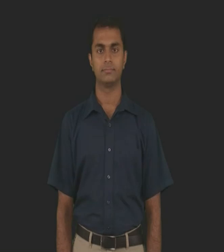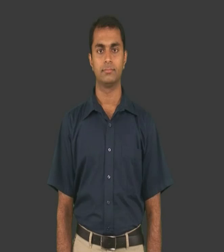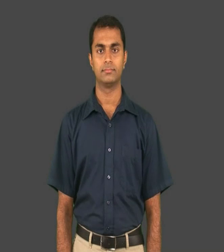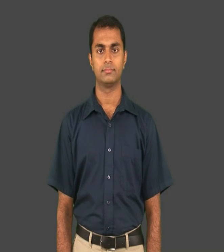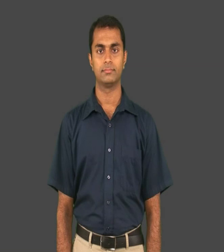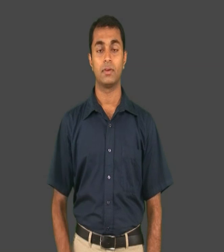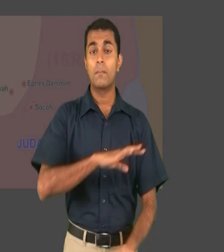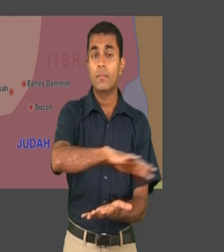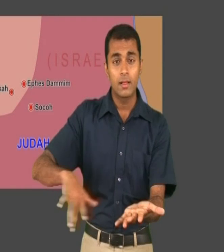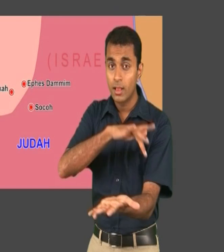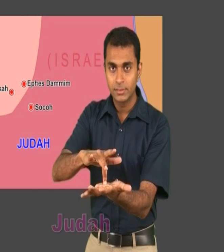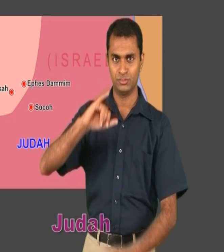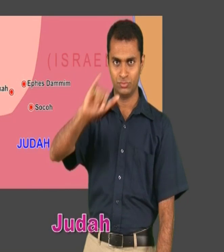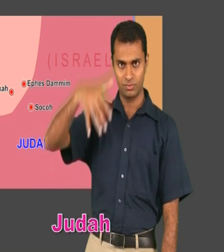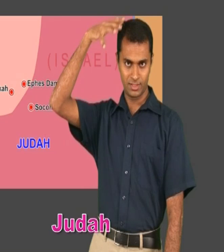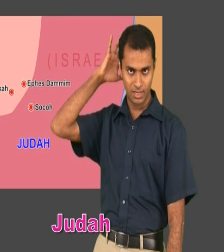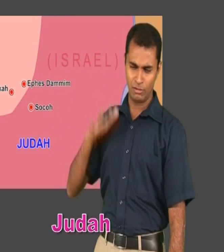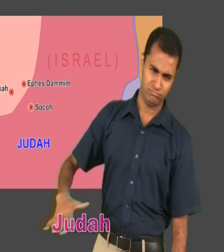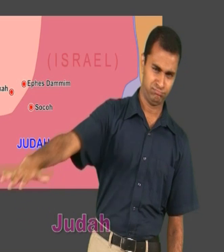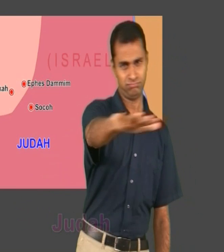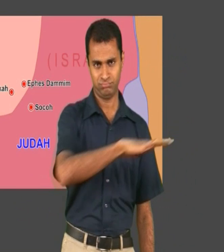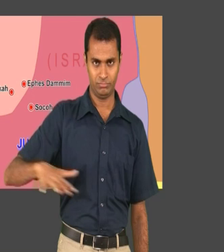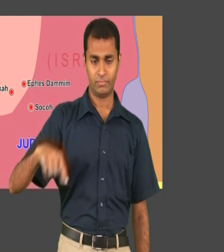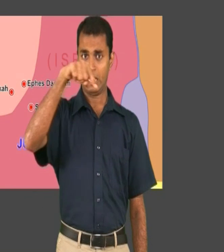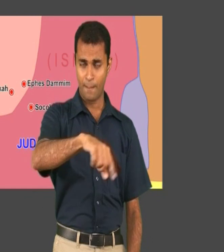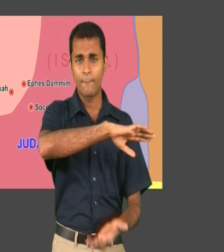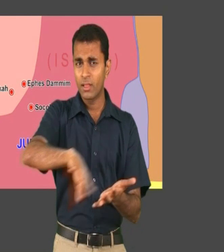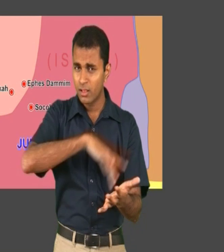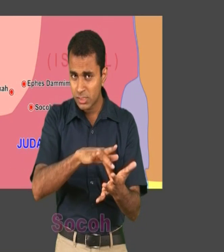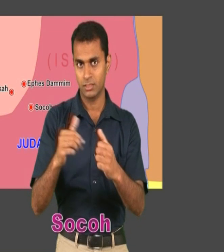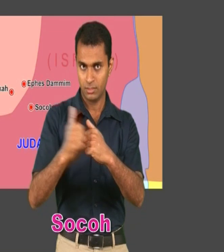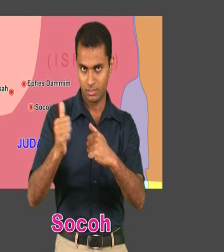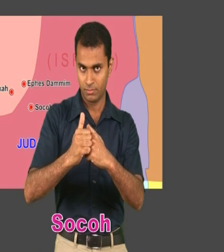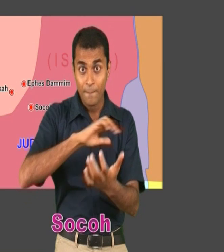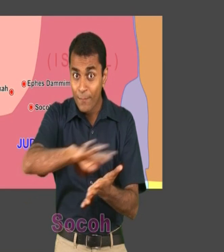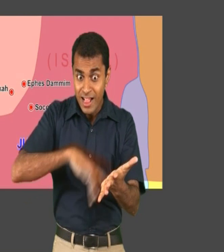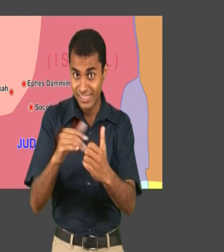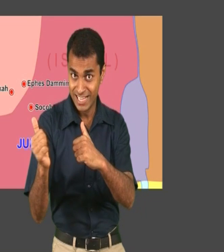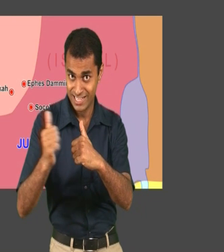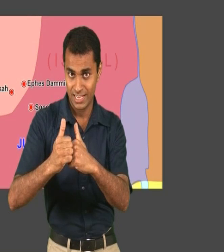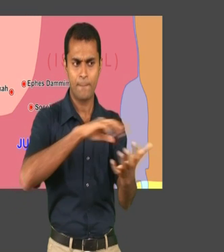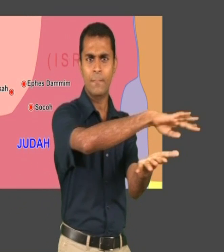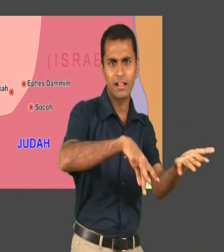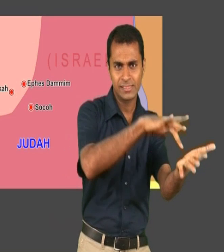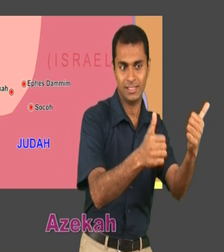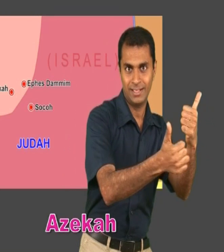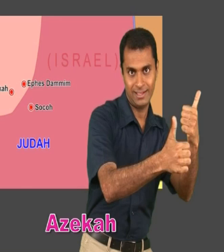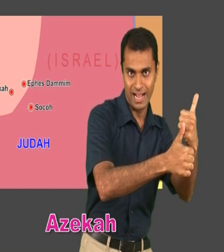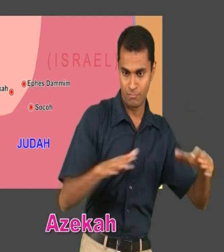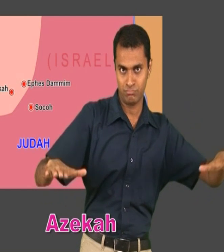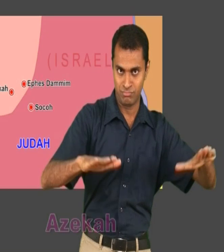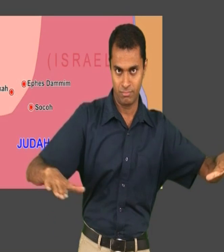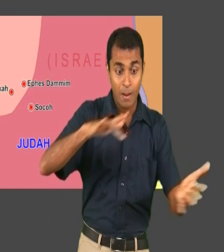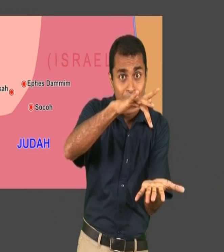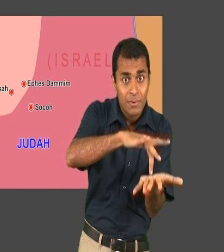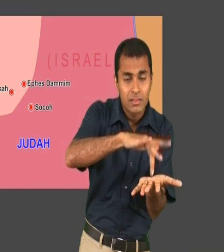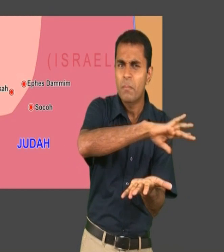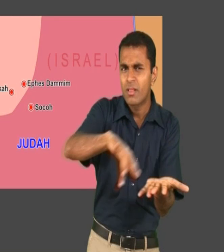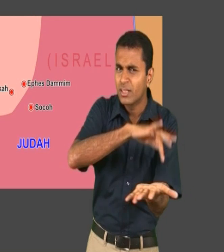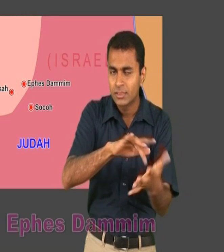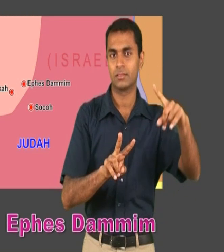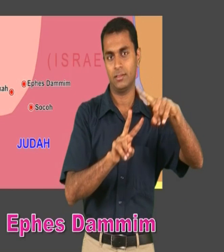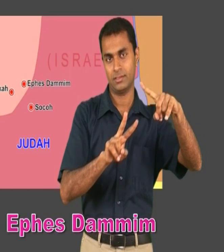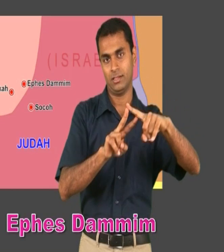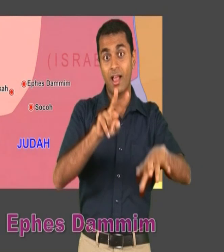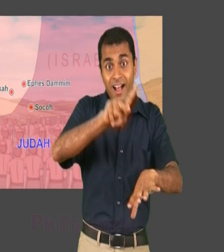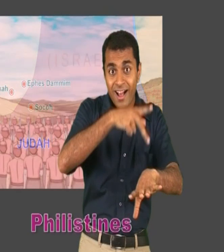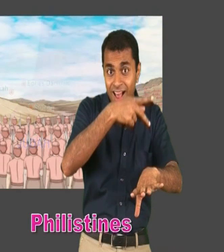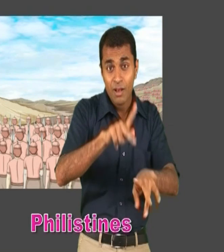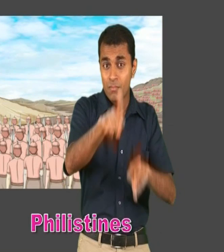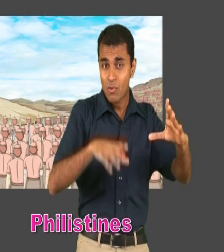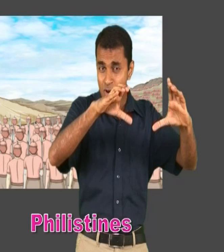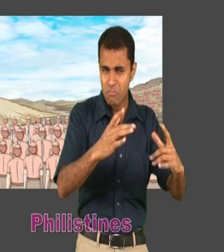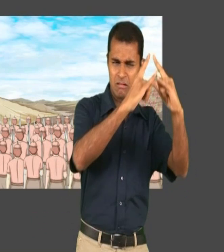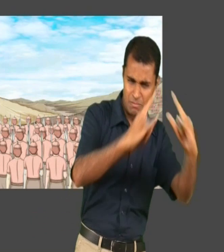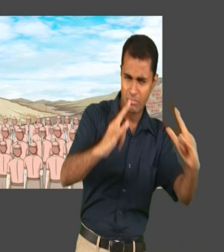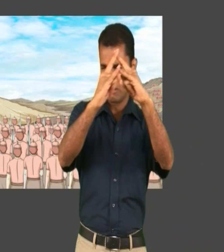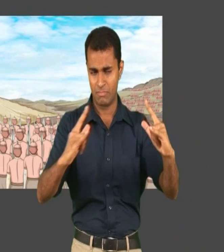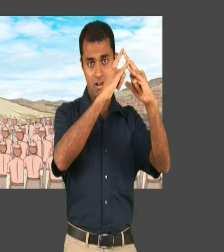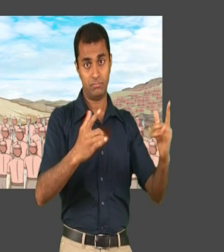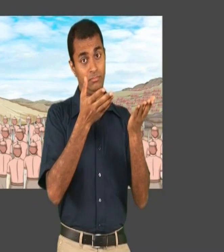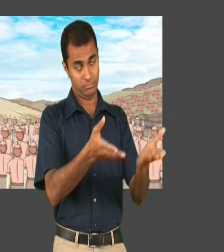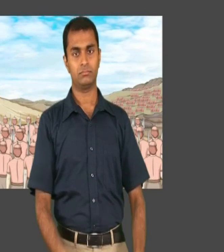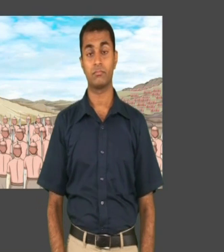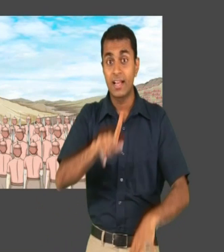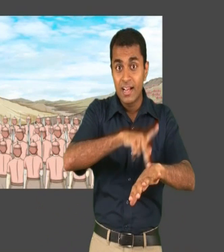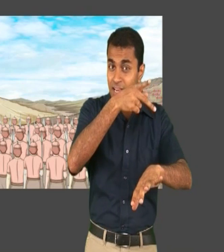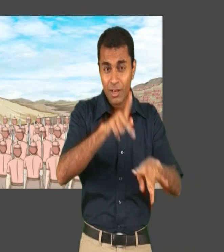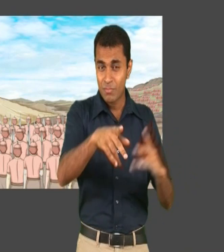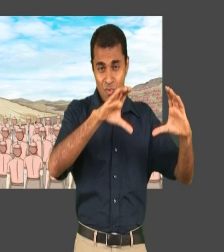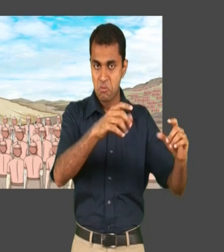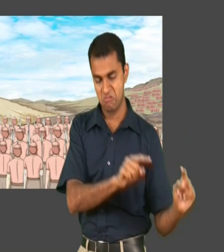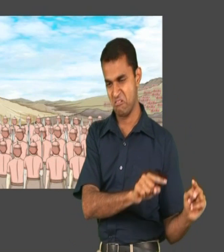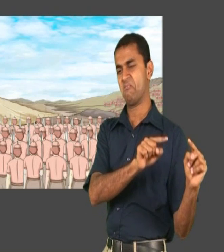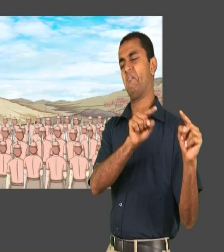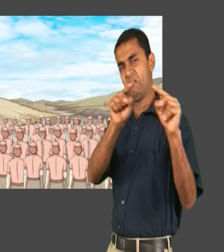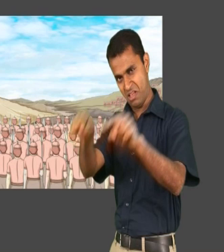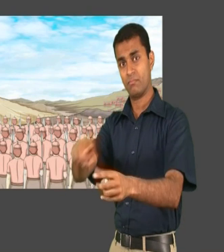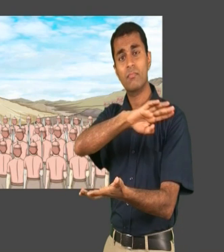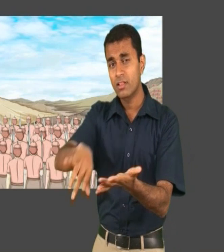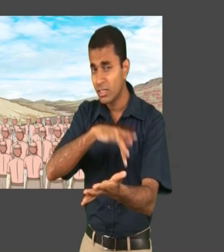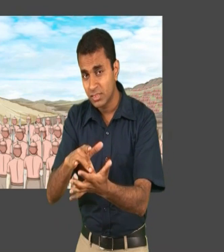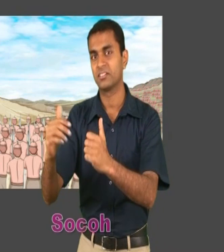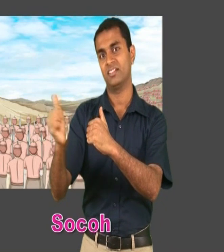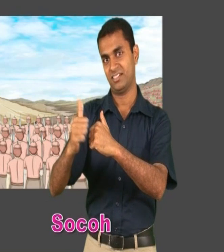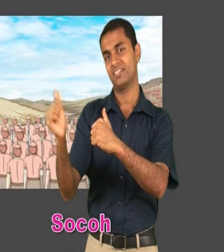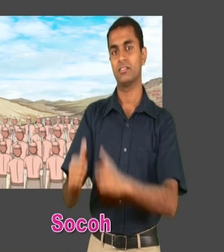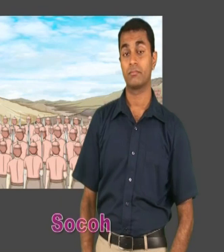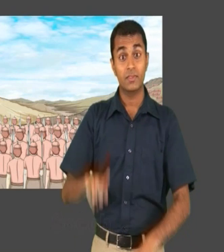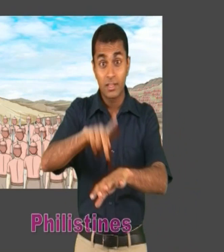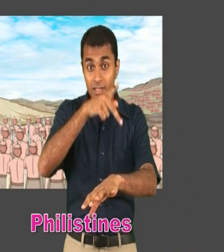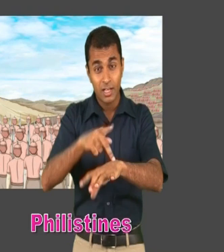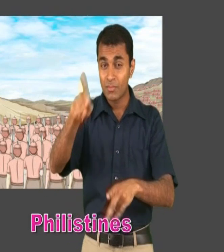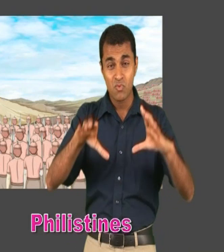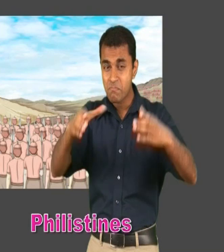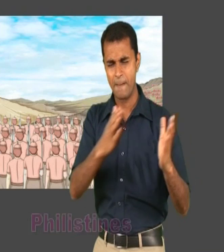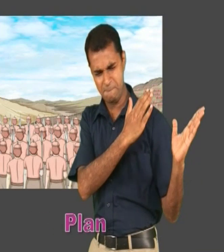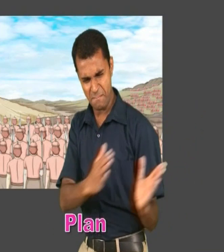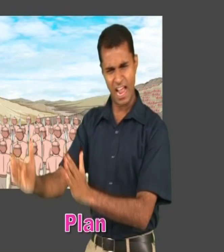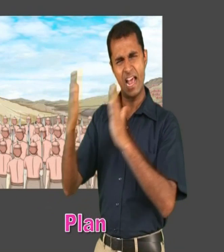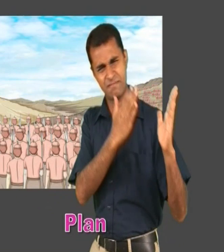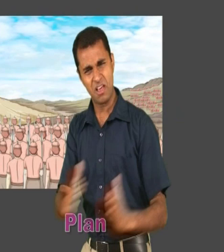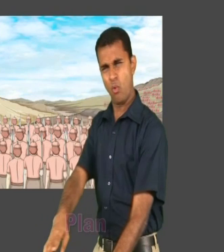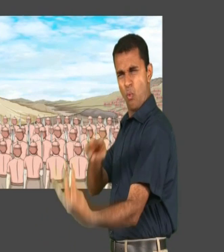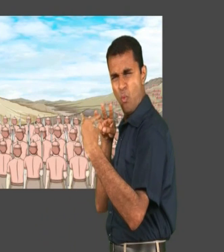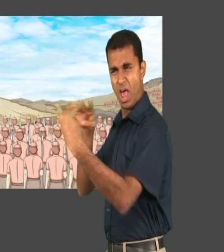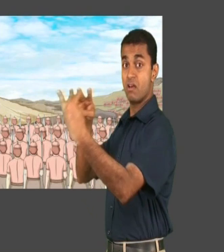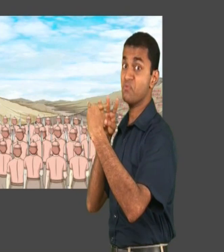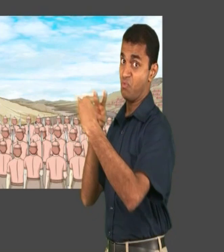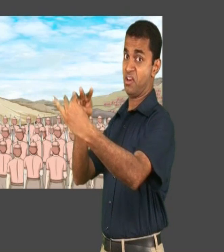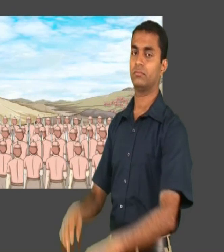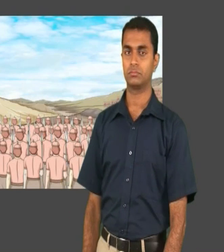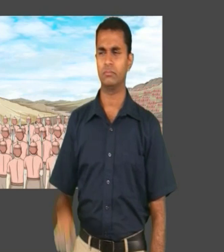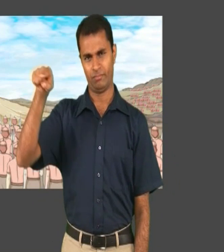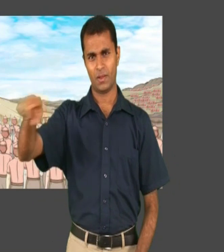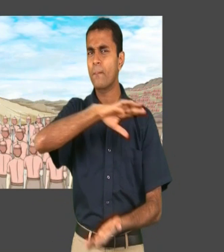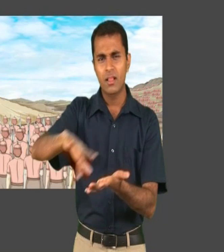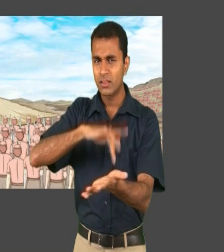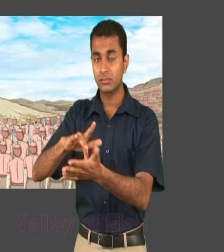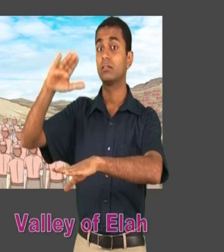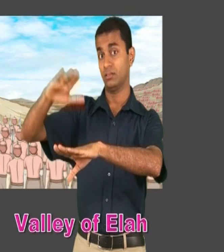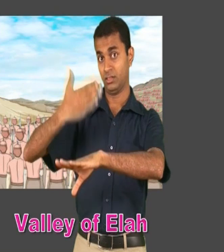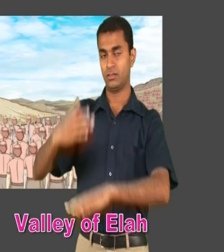Now the Philistines gathered their forces for war at Socoh in Judah, and they camped between Socoh and Azekah in Ephes-dammim.